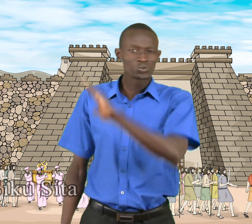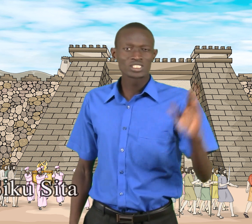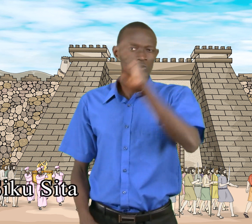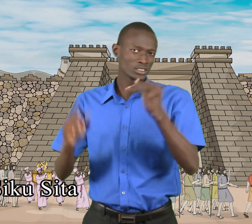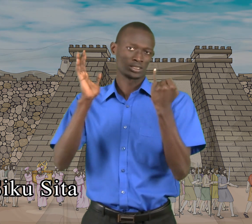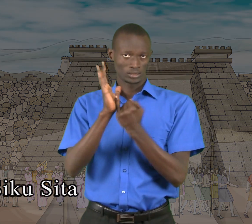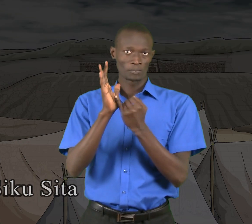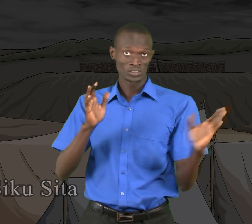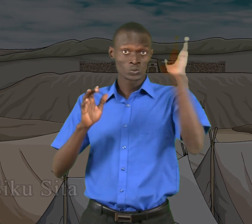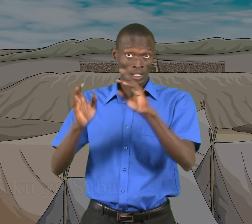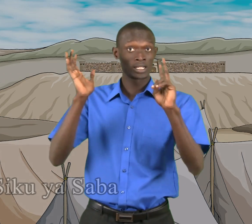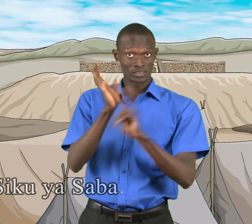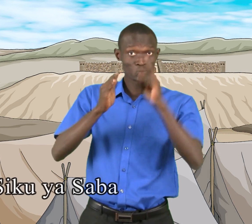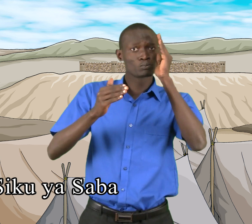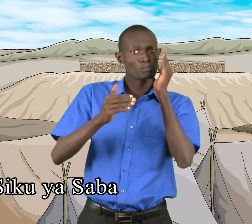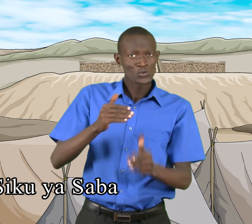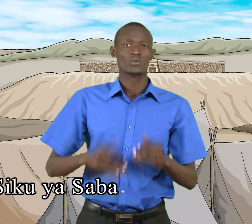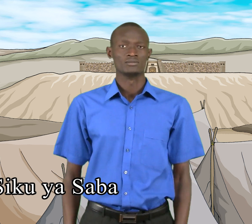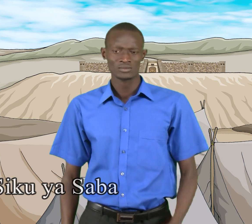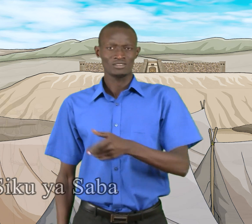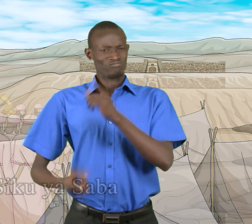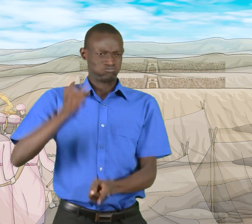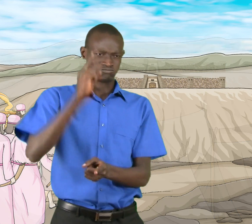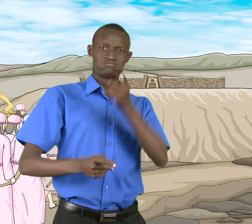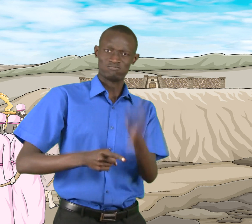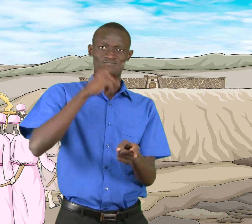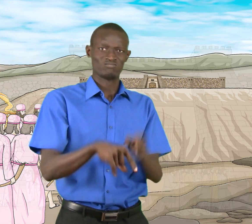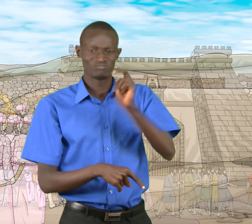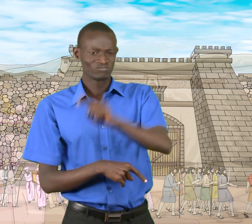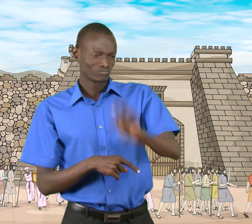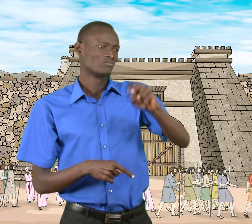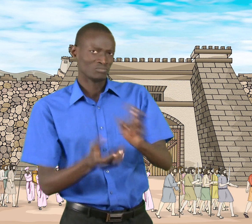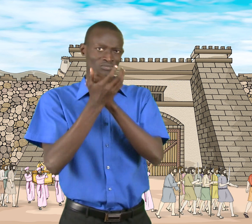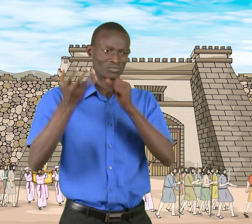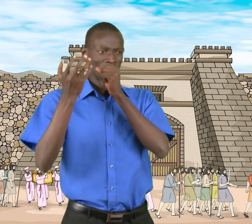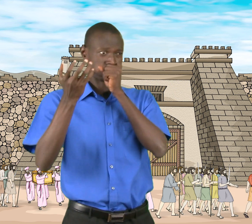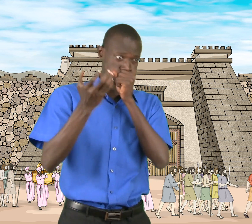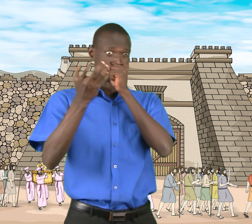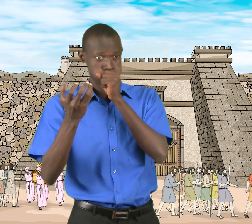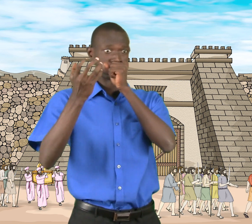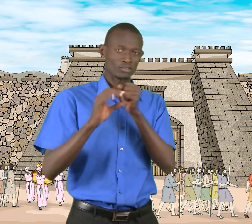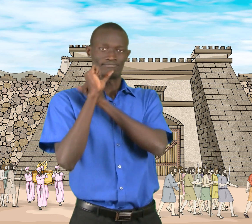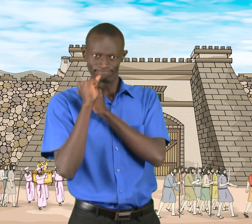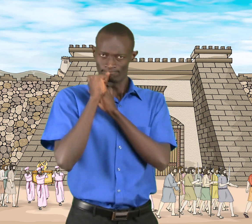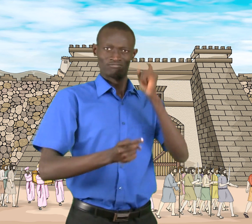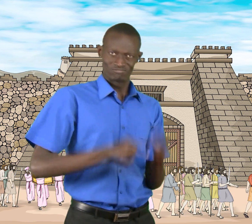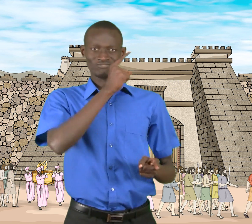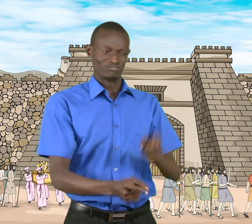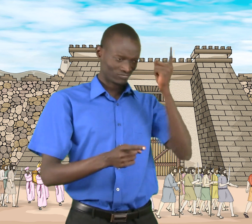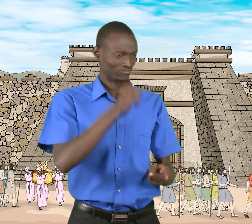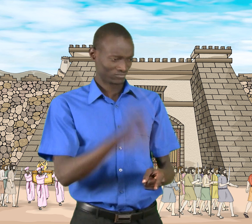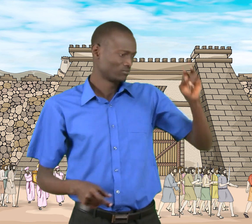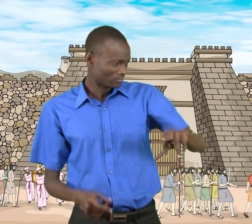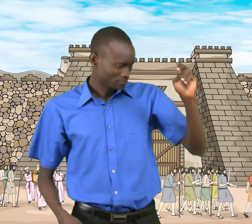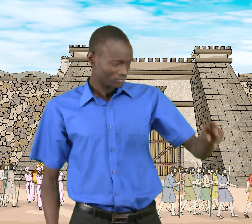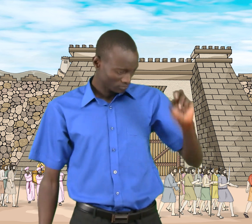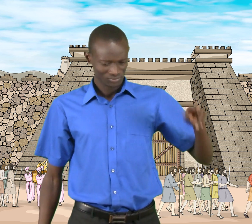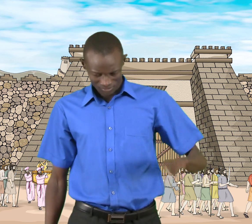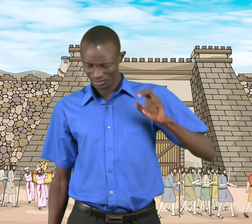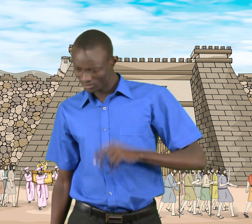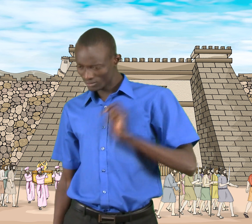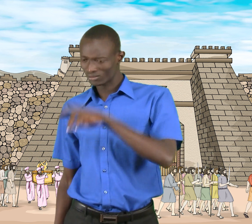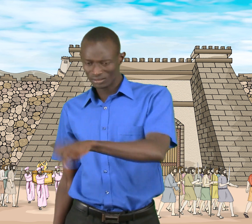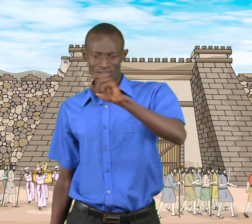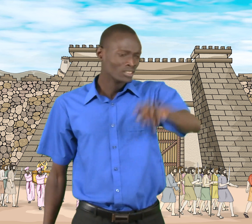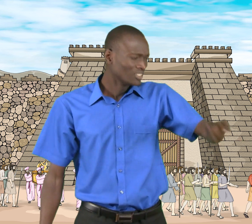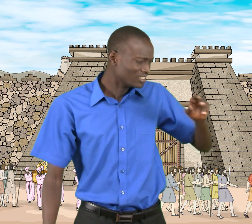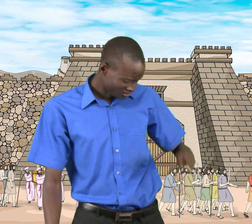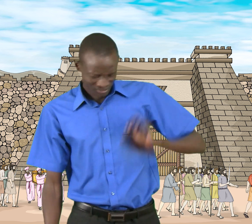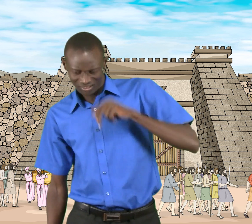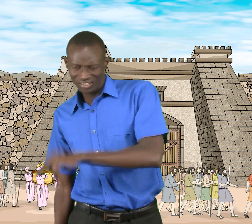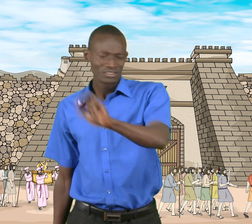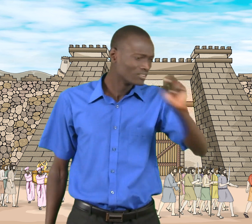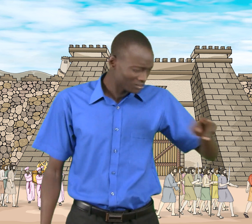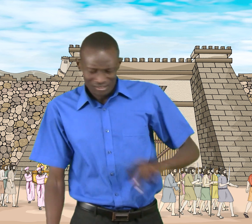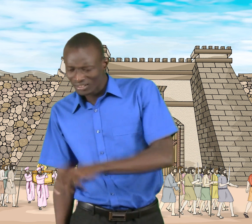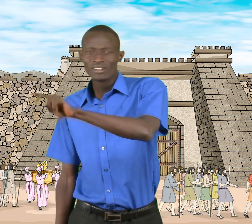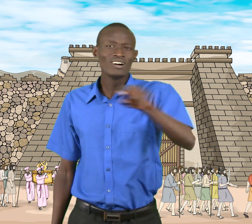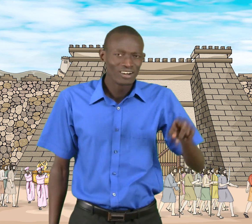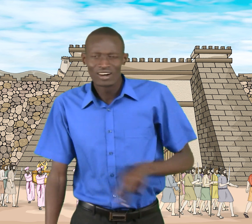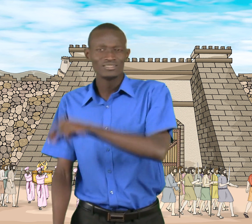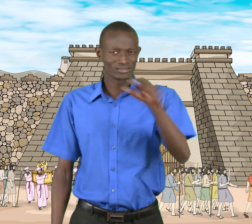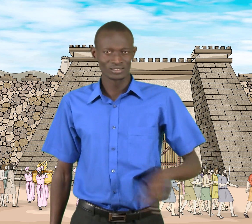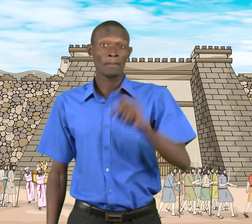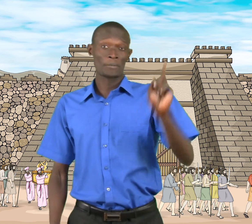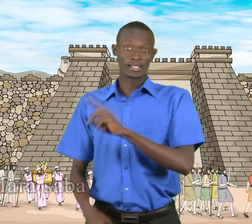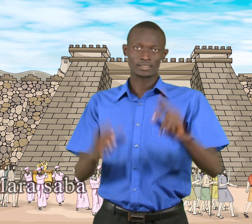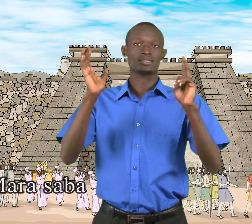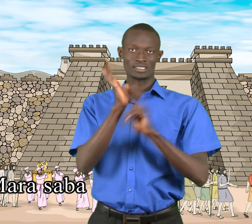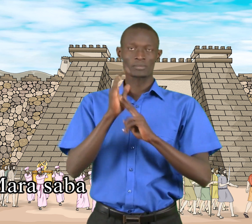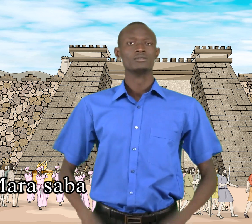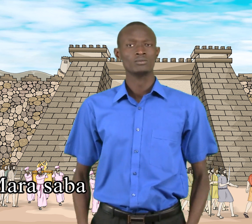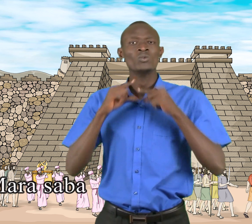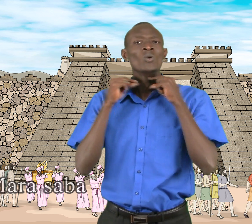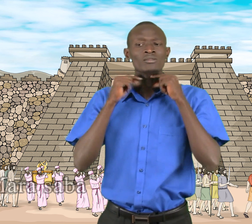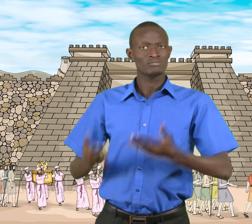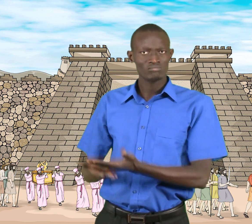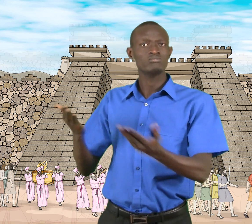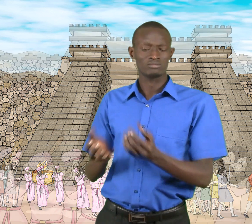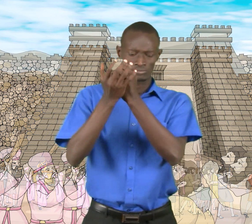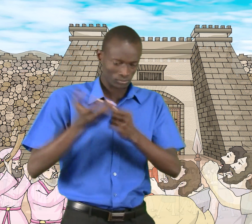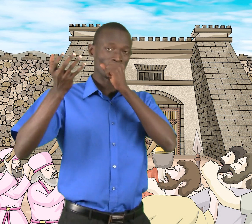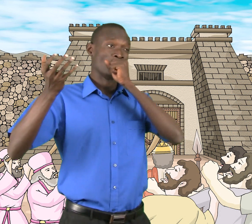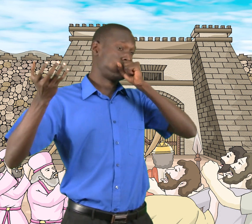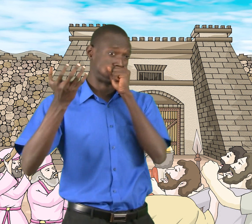Then on the seventh day, they got up at dawn and marched around the city seven times in the same manner. That was the only day they circled the city seven times.